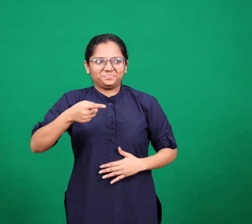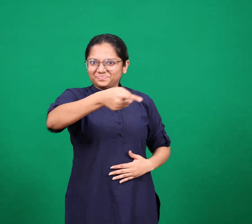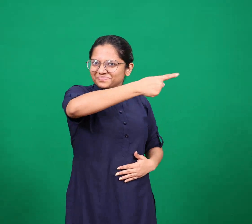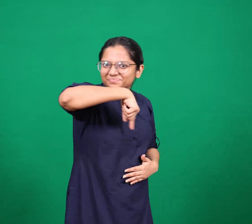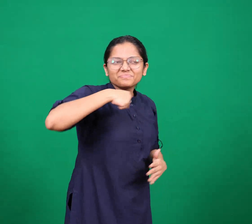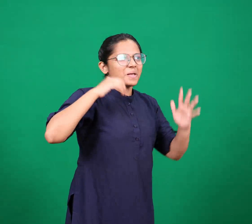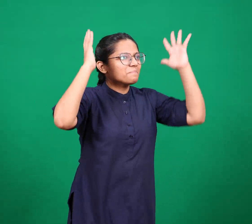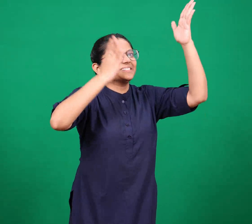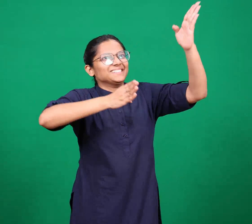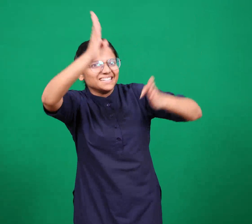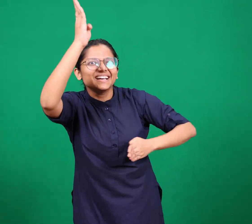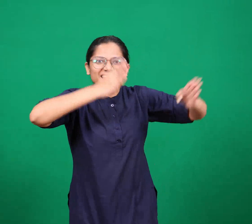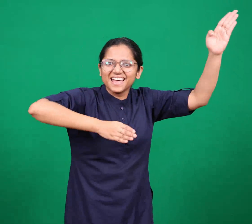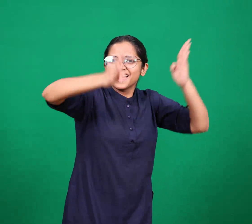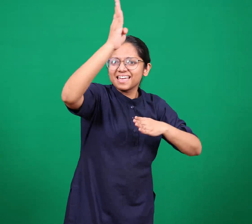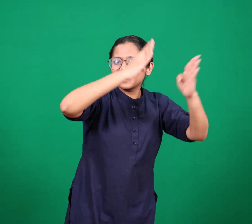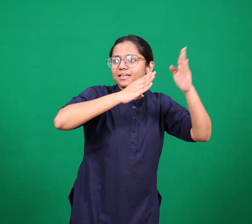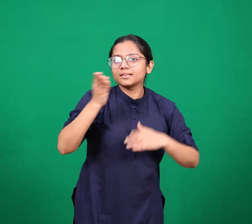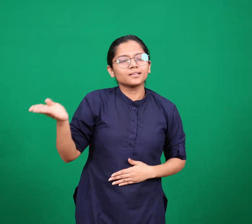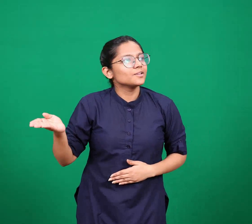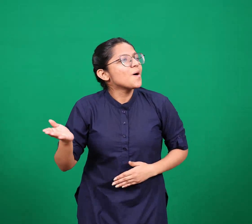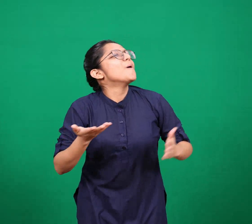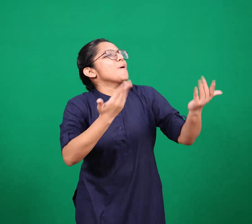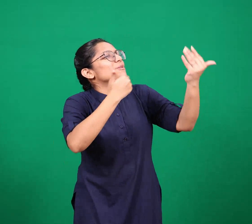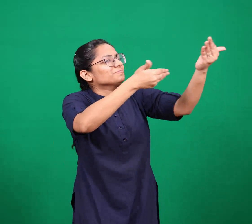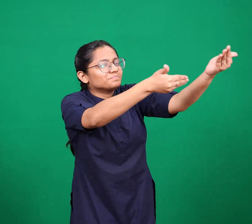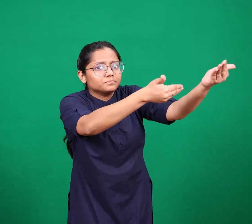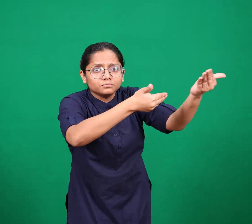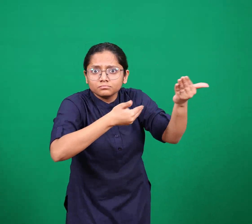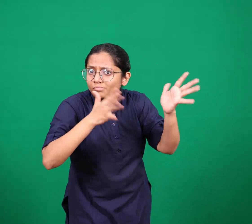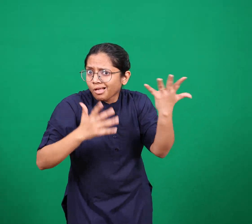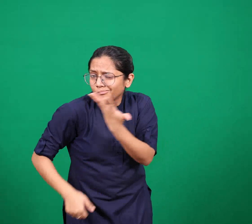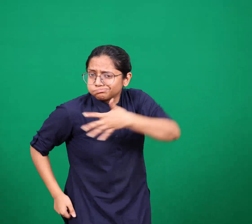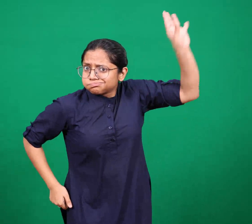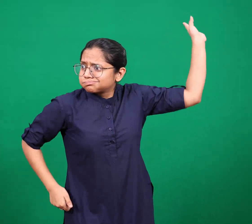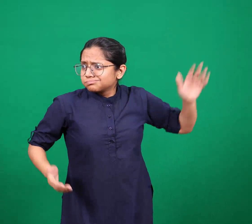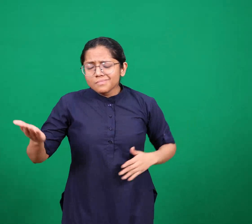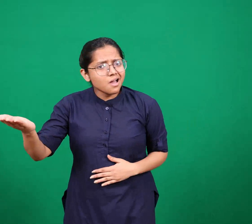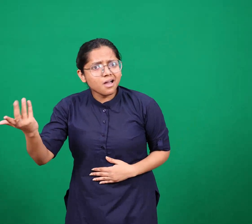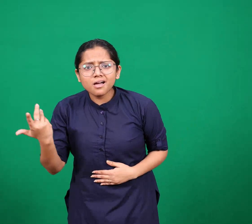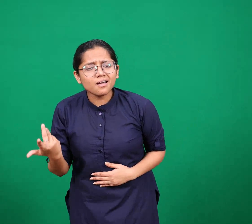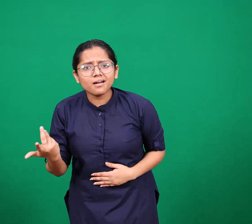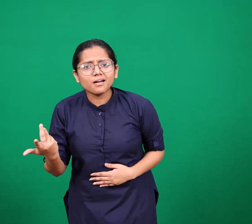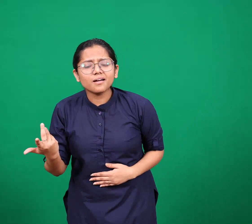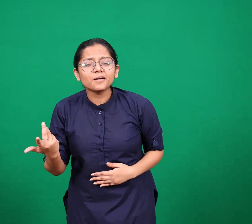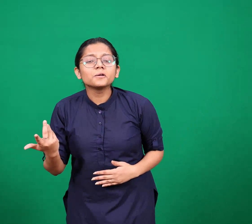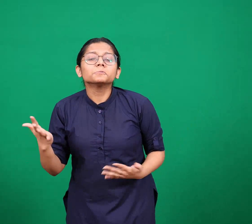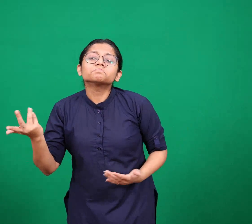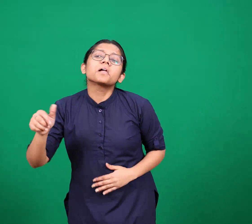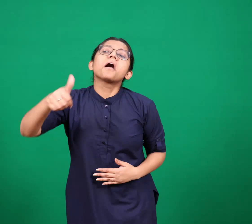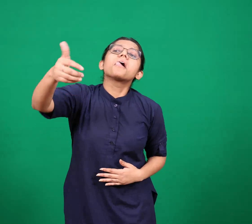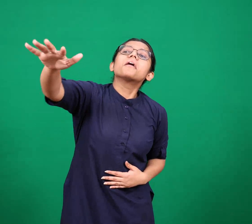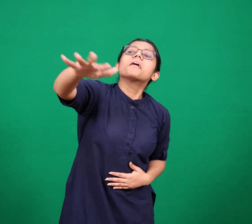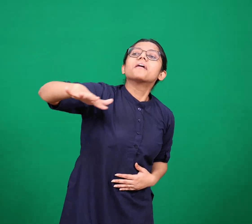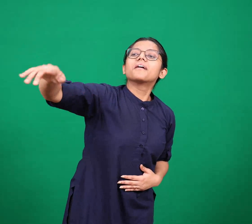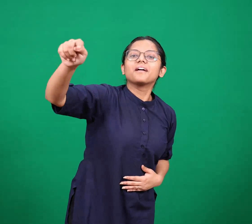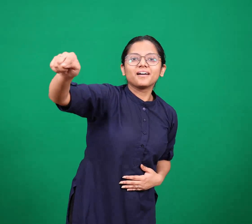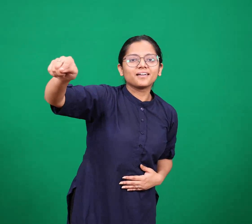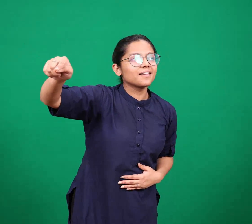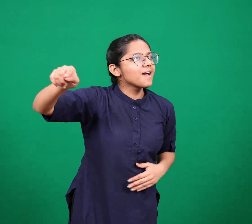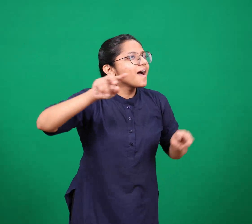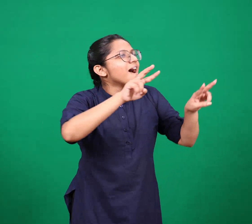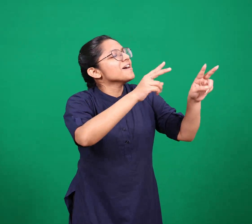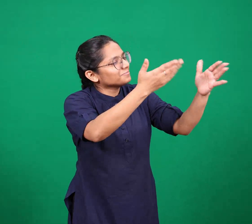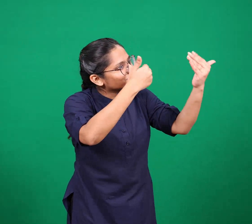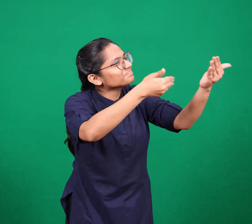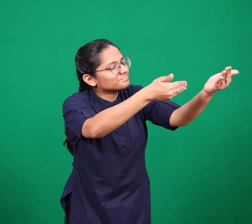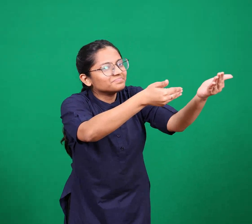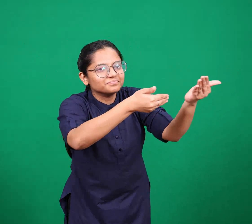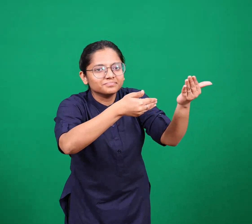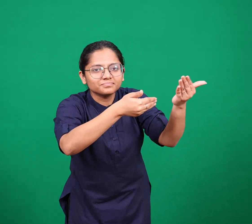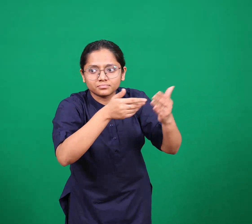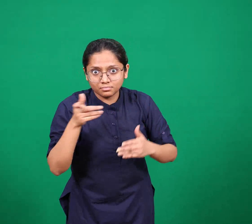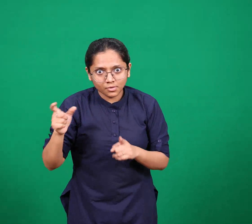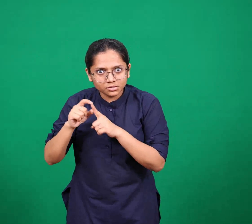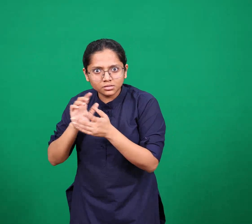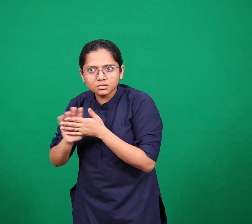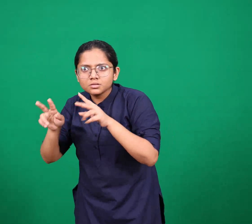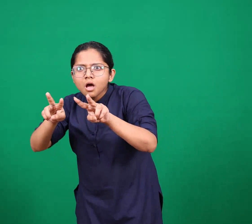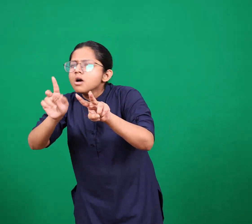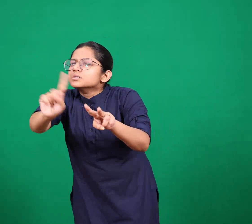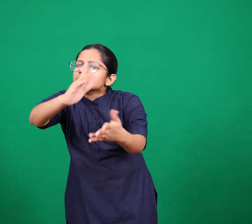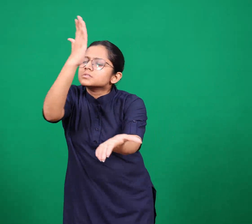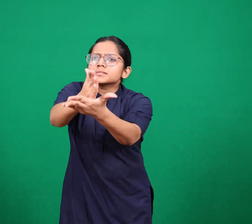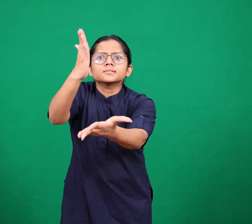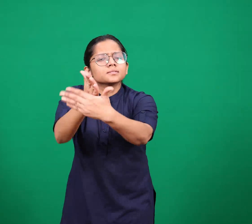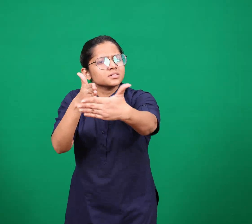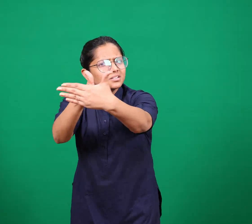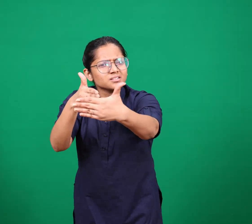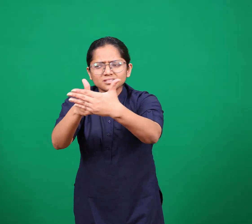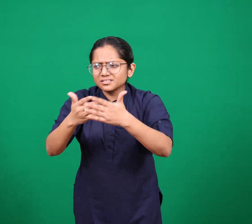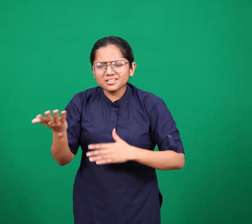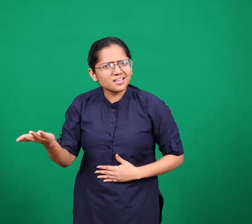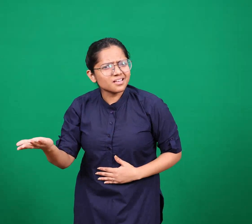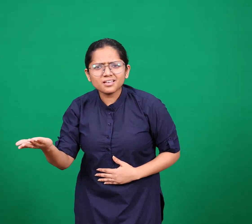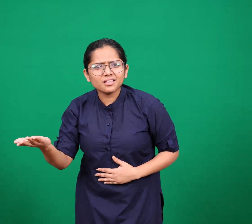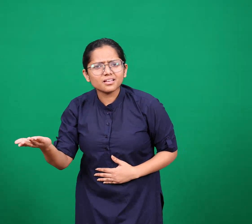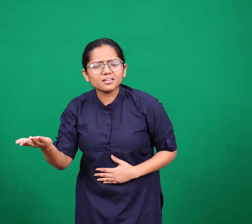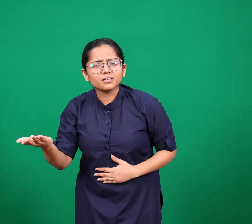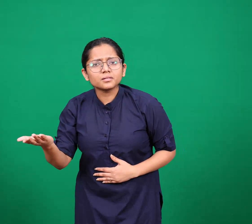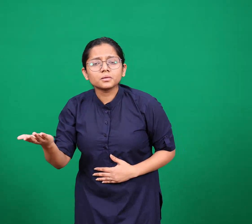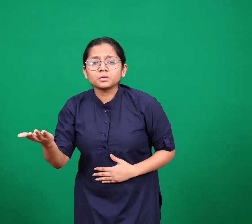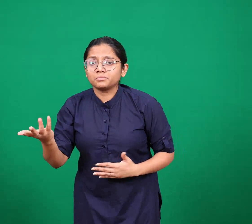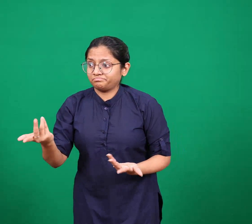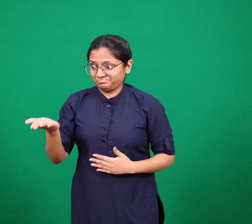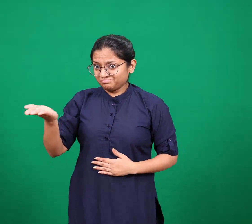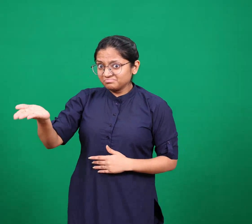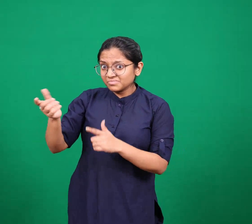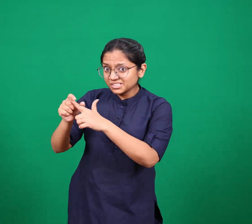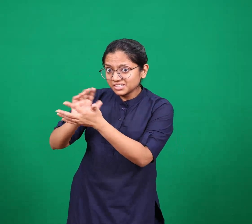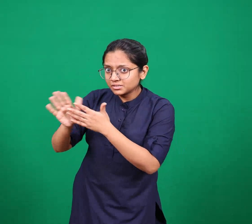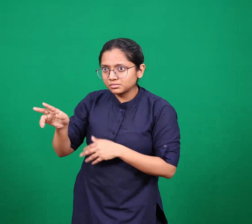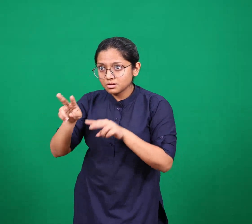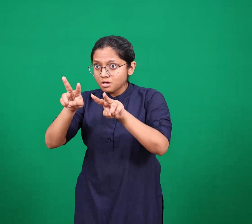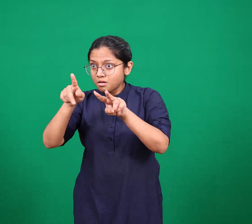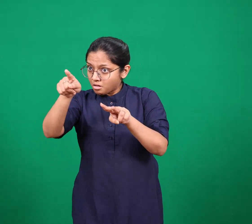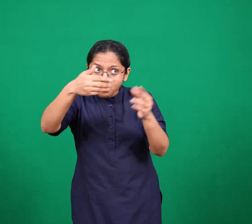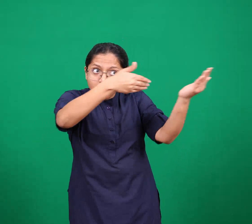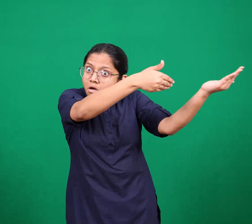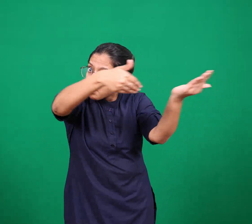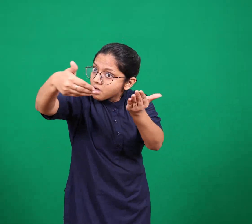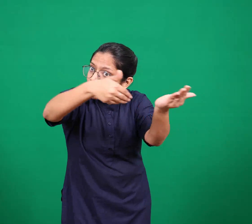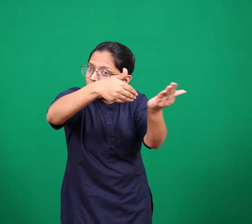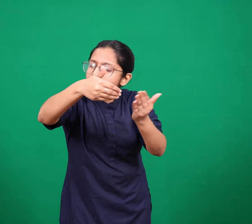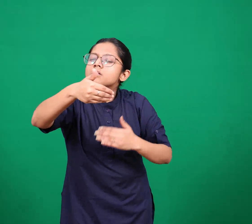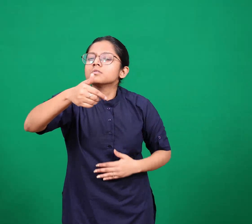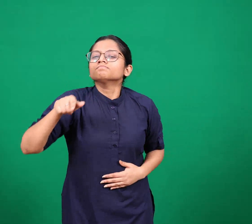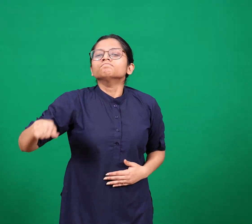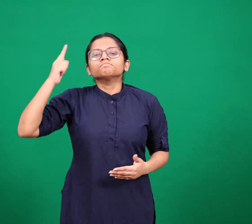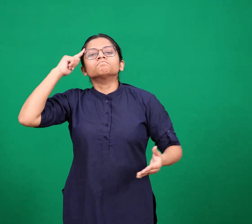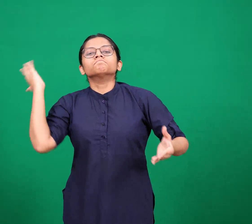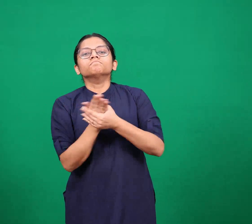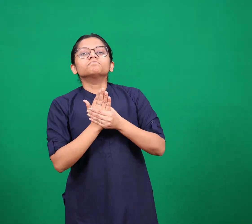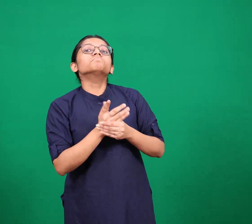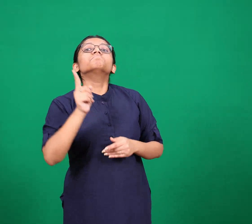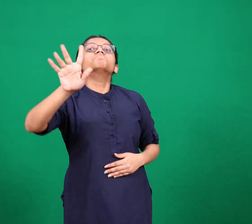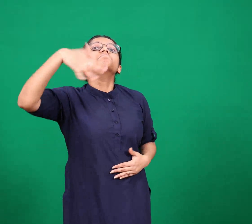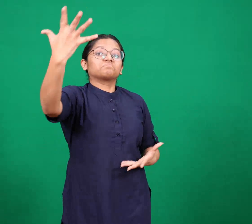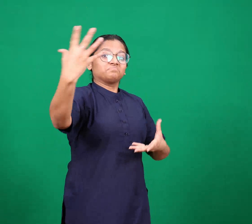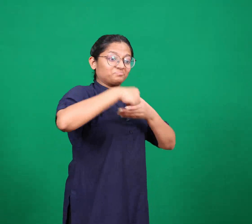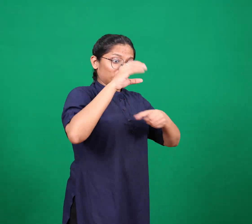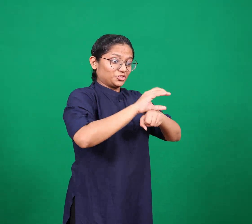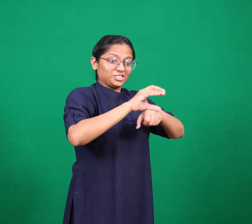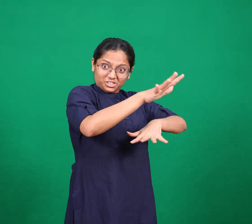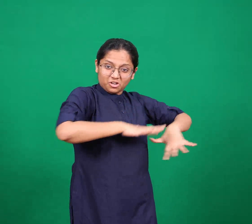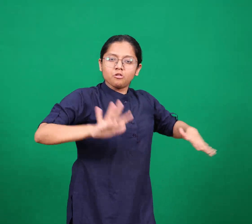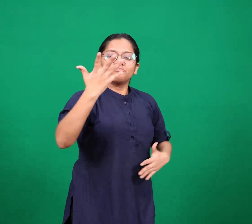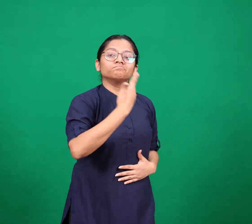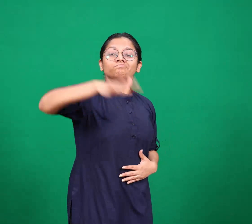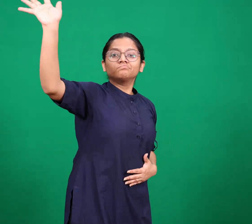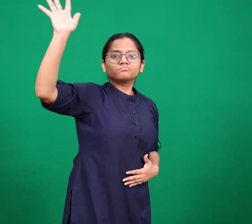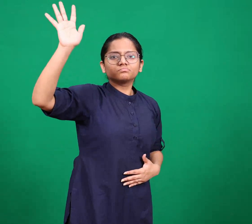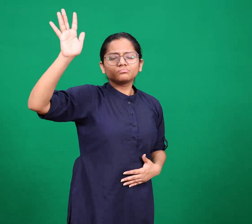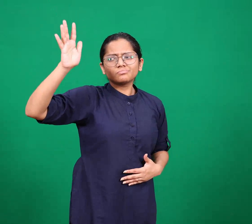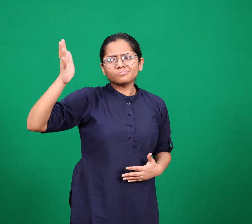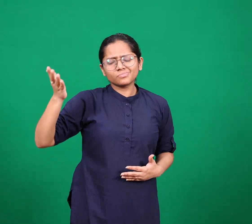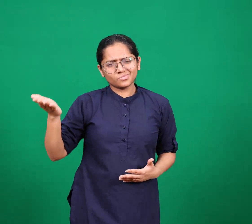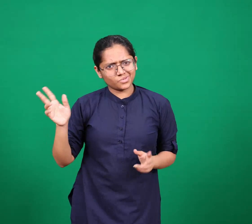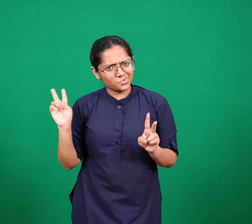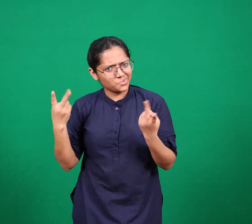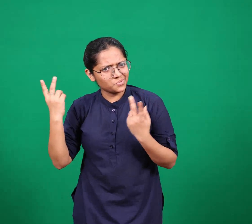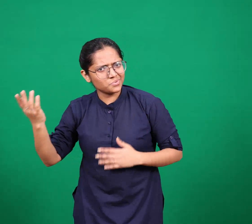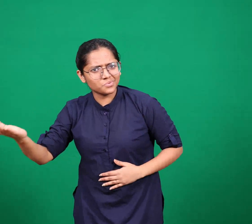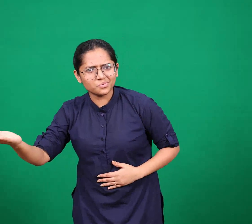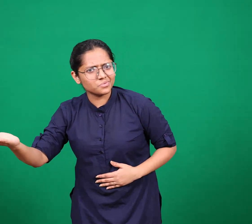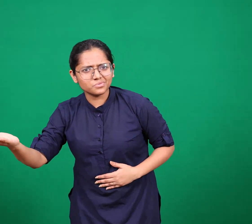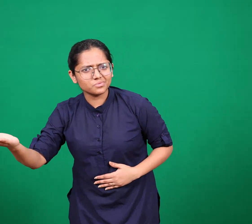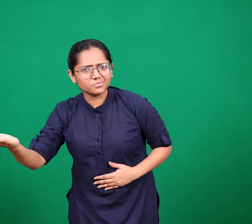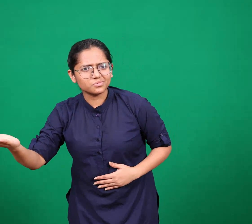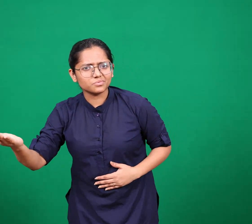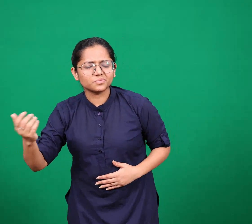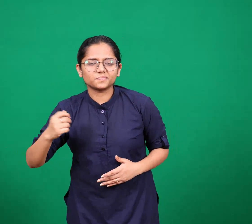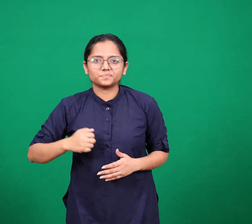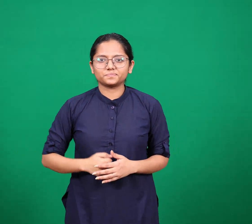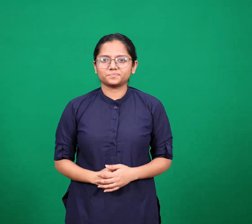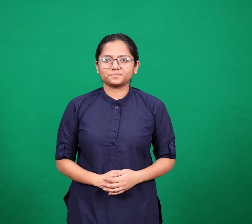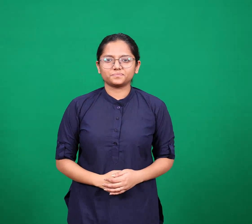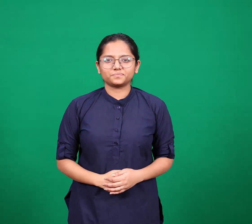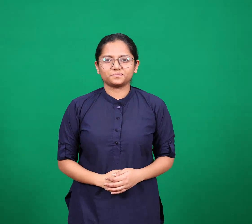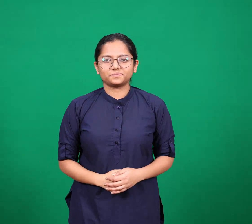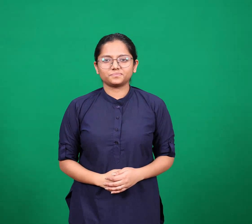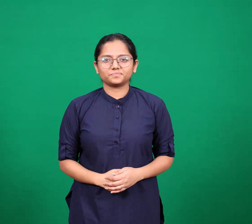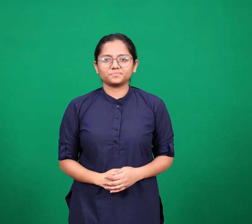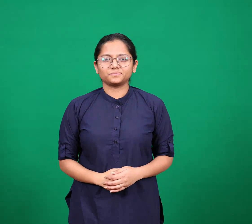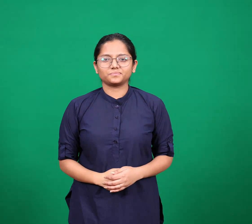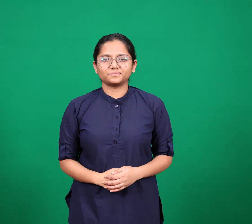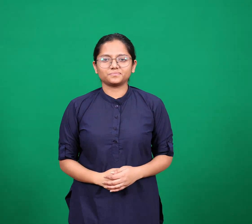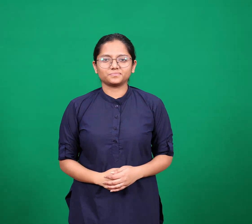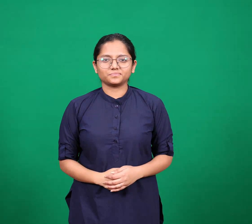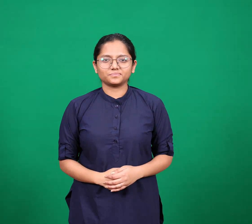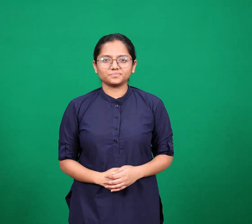And unsatisfied with that, he refuses to welcome the brothers and forbids those who want to do so, even putting them out of the church.